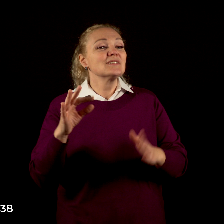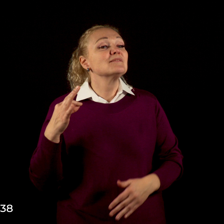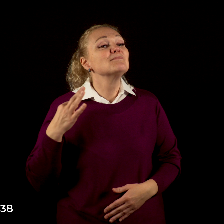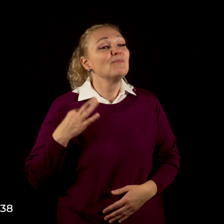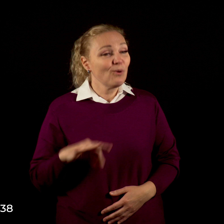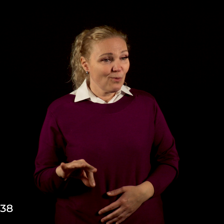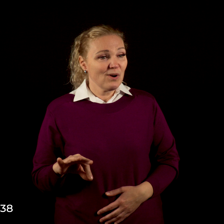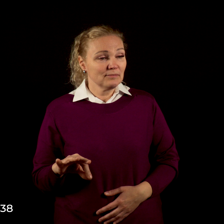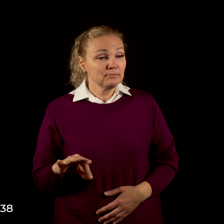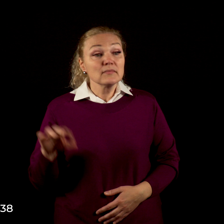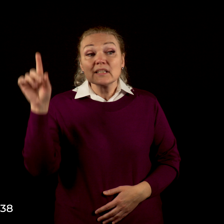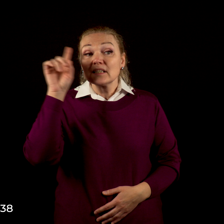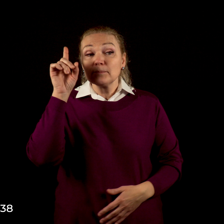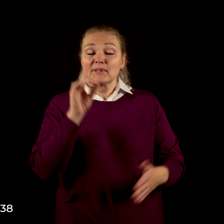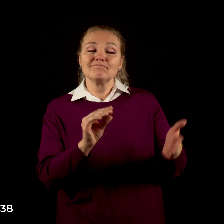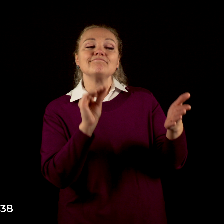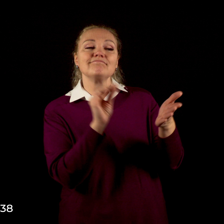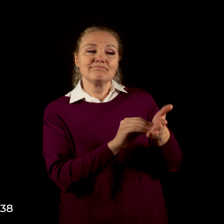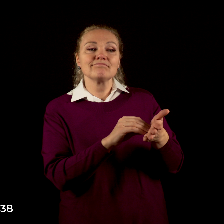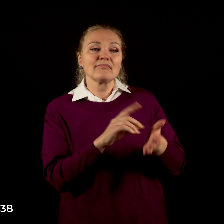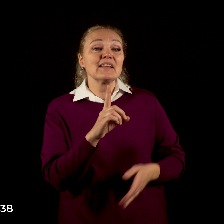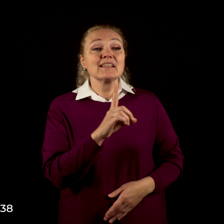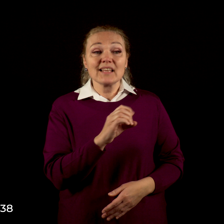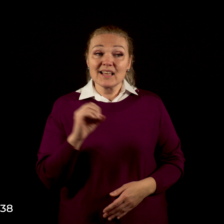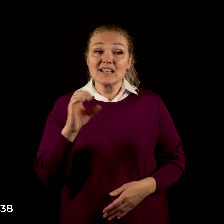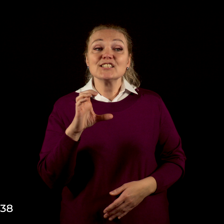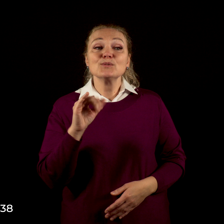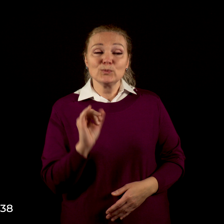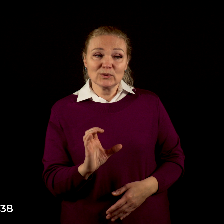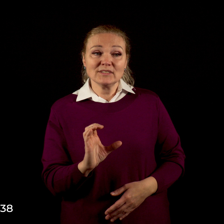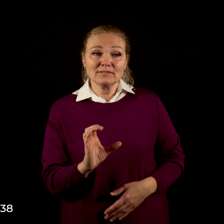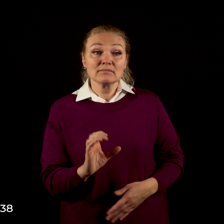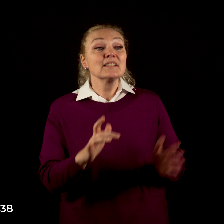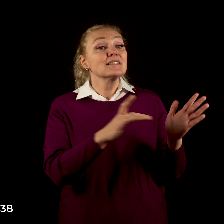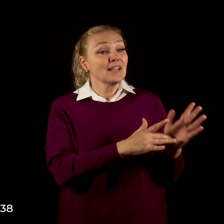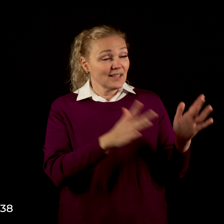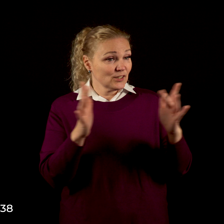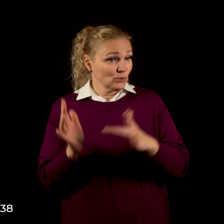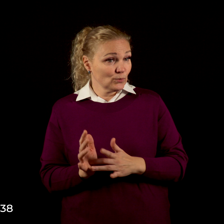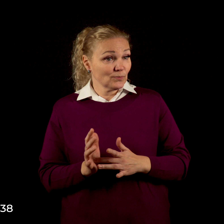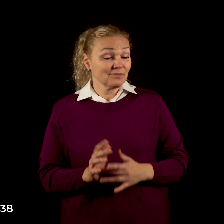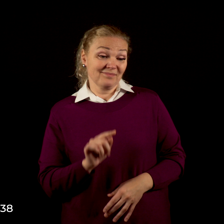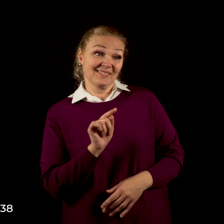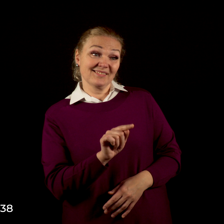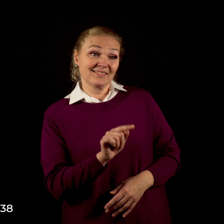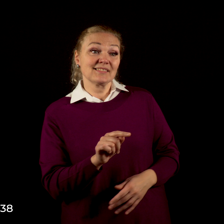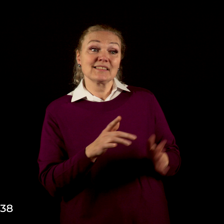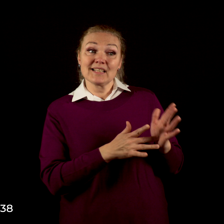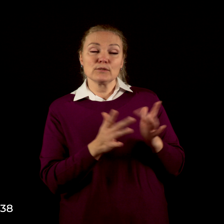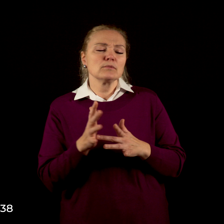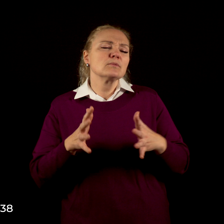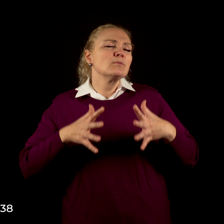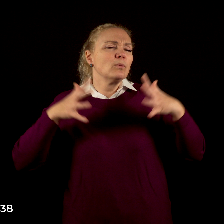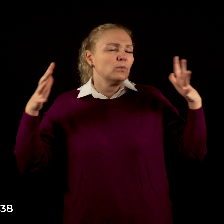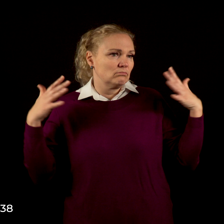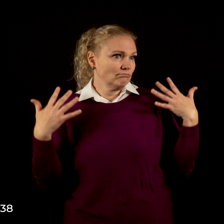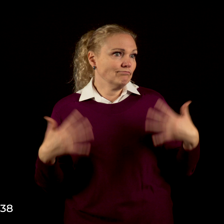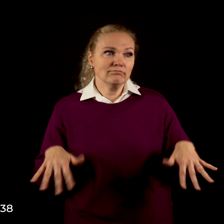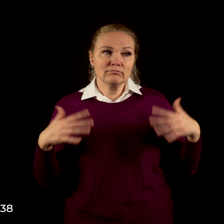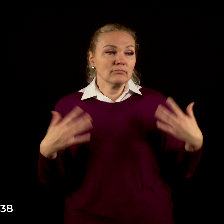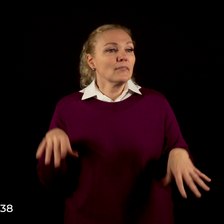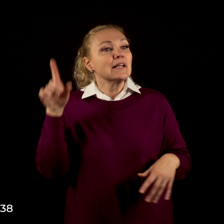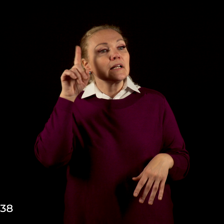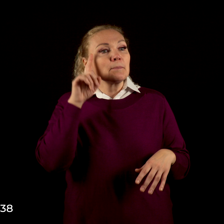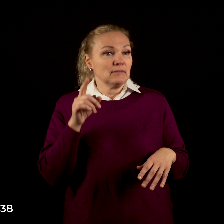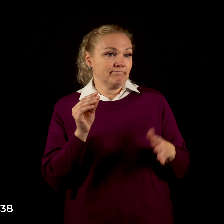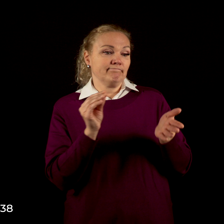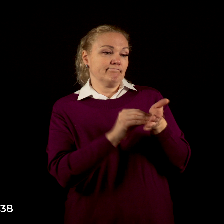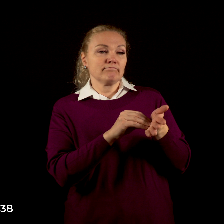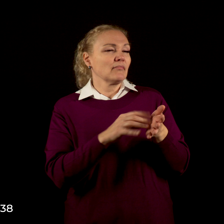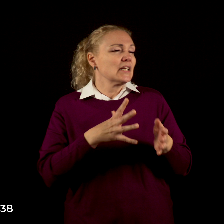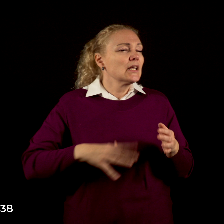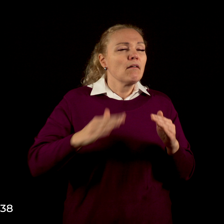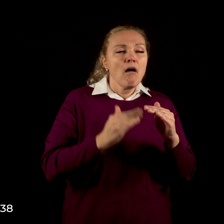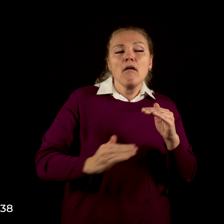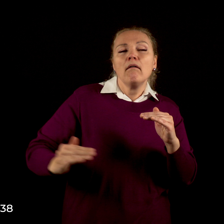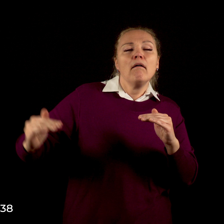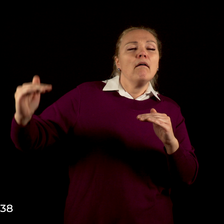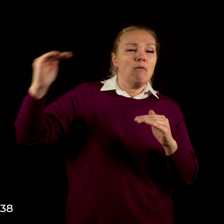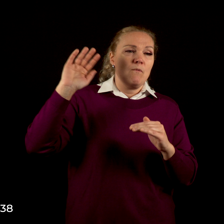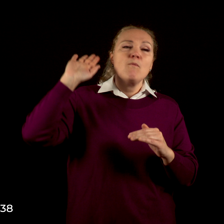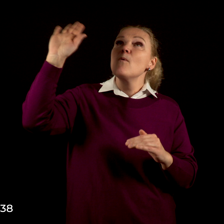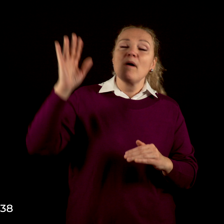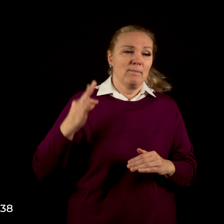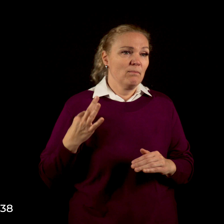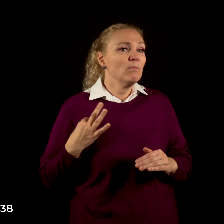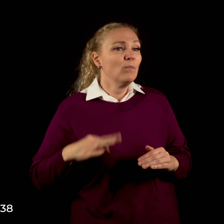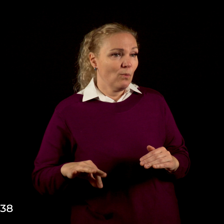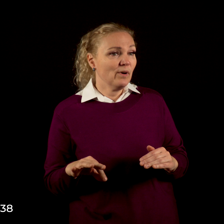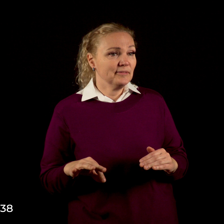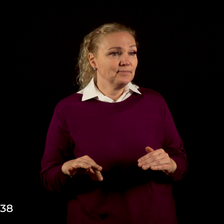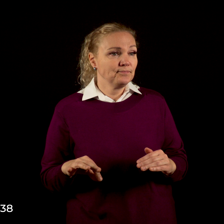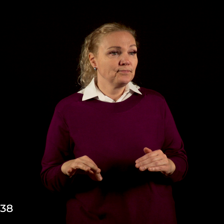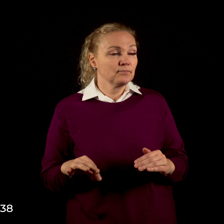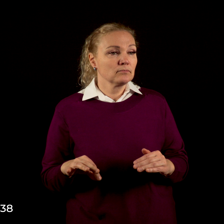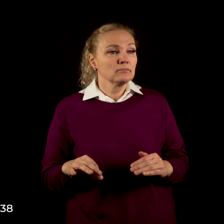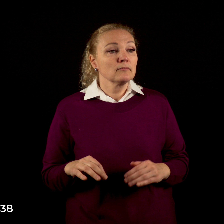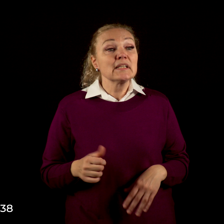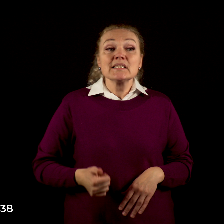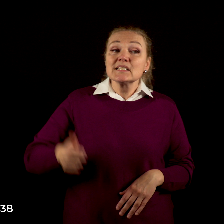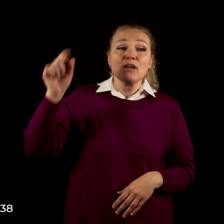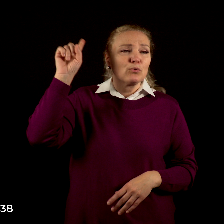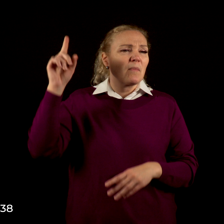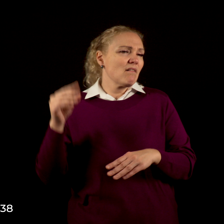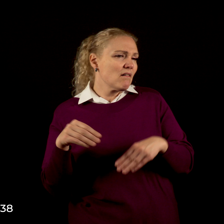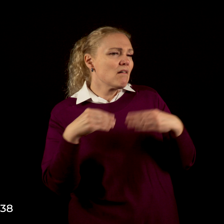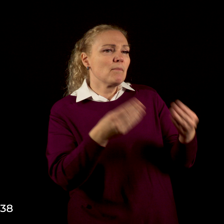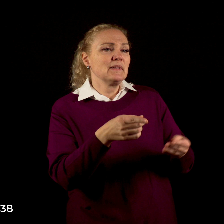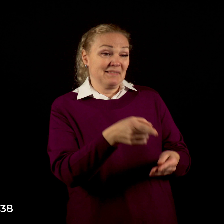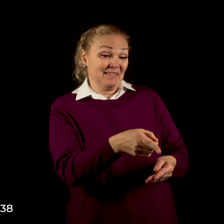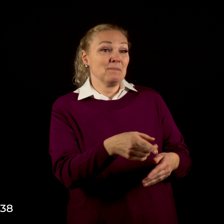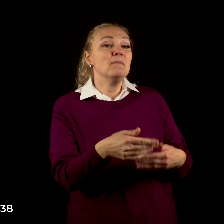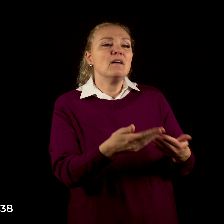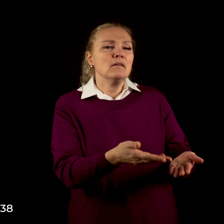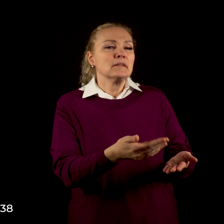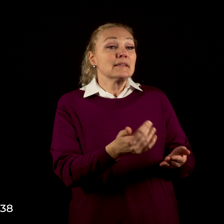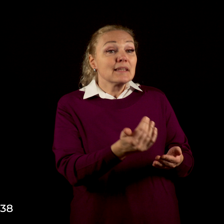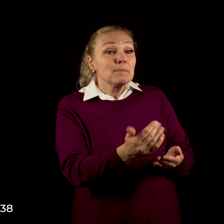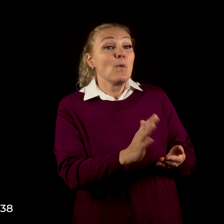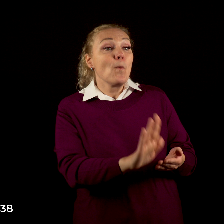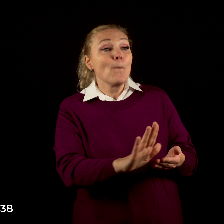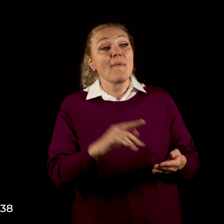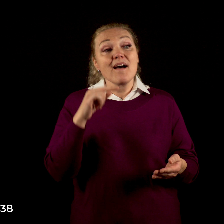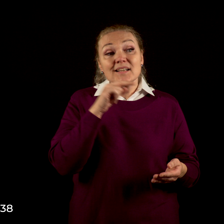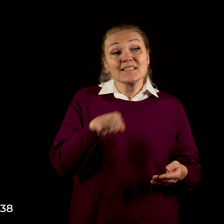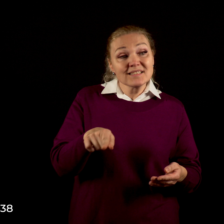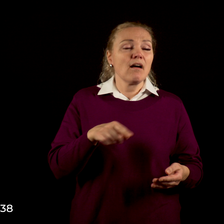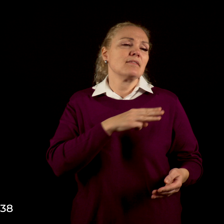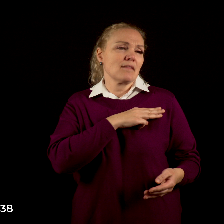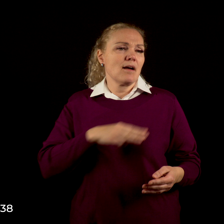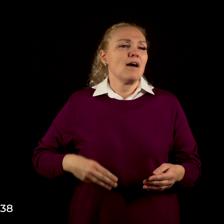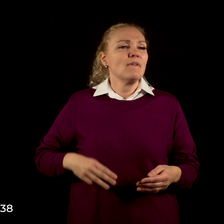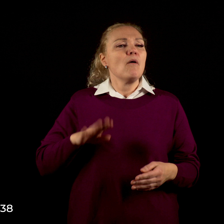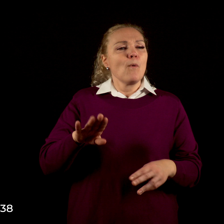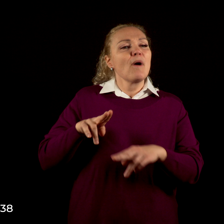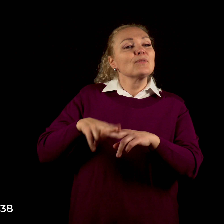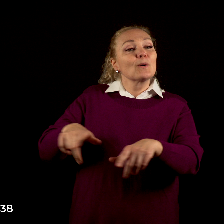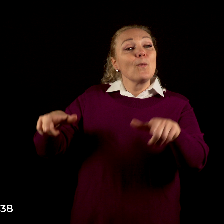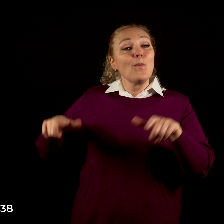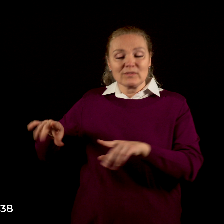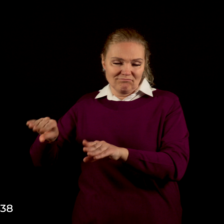Behold, you will conceive and give birth to a son, and you are to give Him the name Jesus. He will be great and will be called the Son of the Most High.